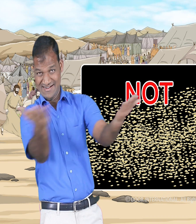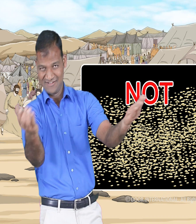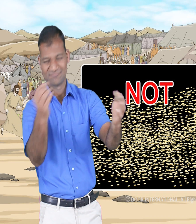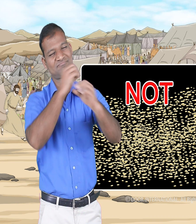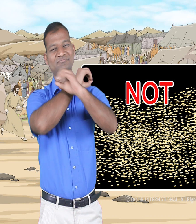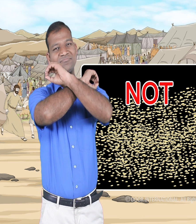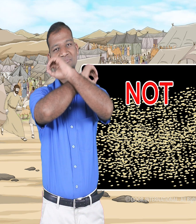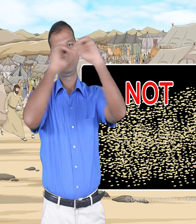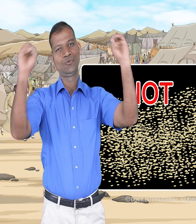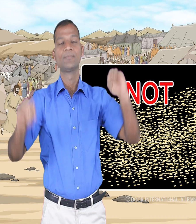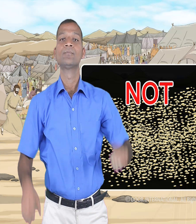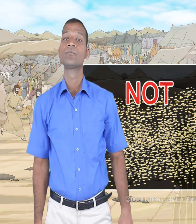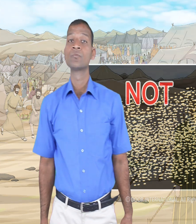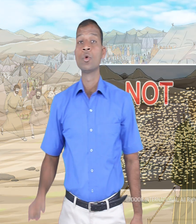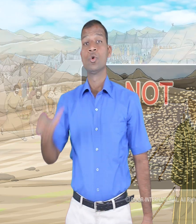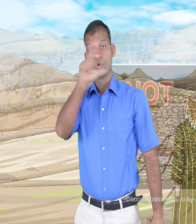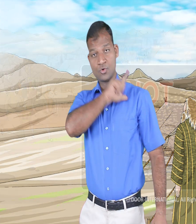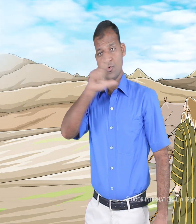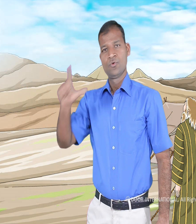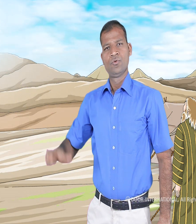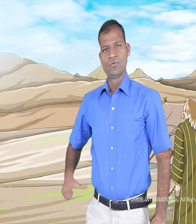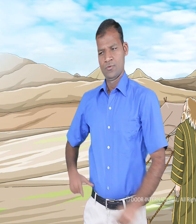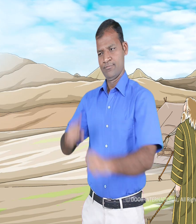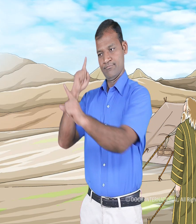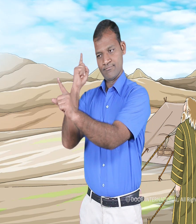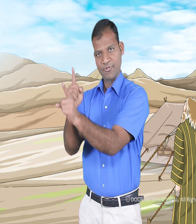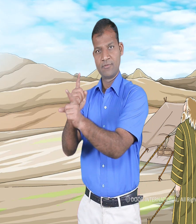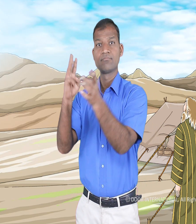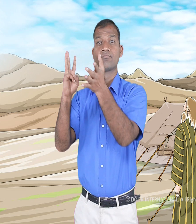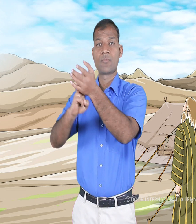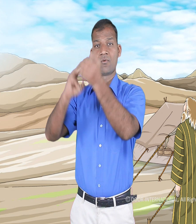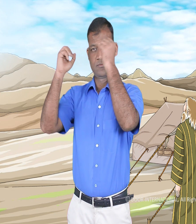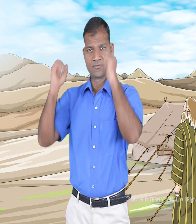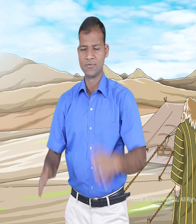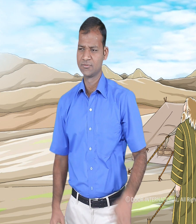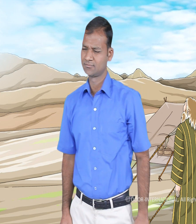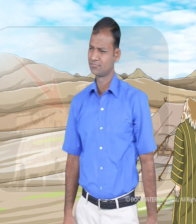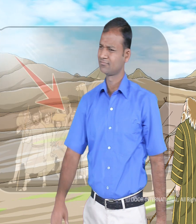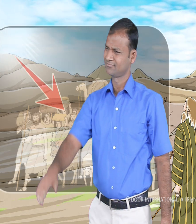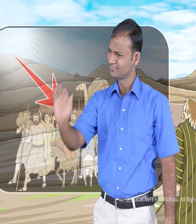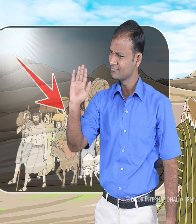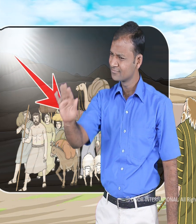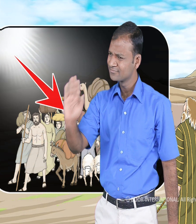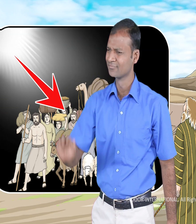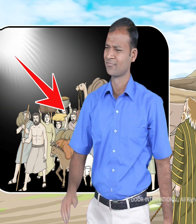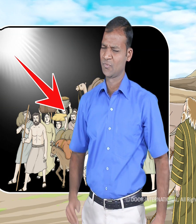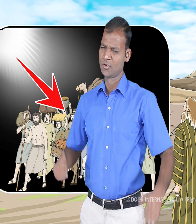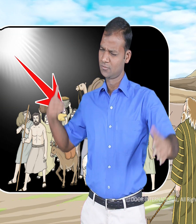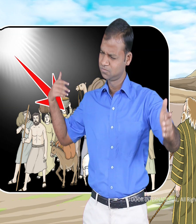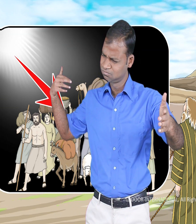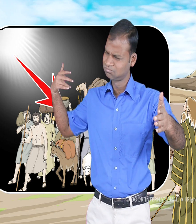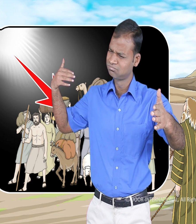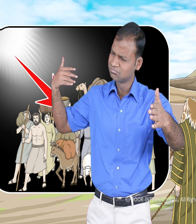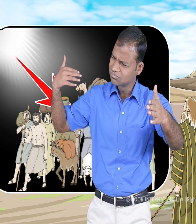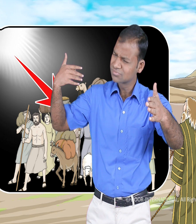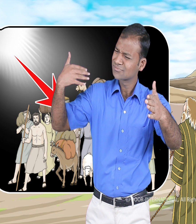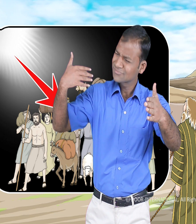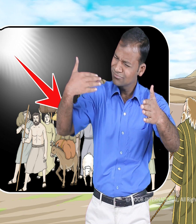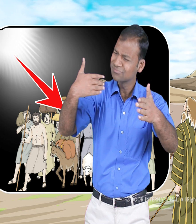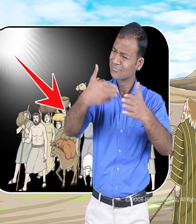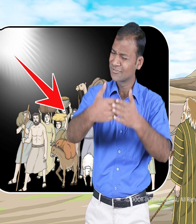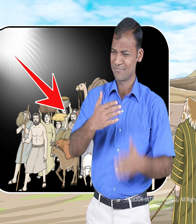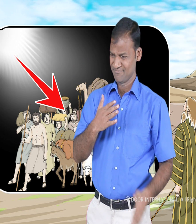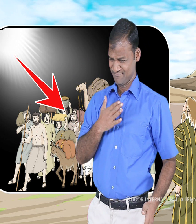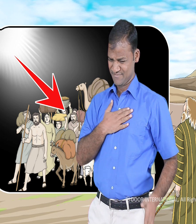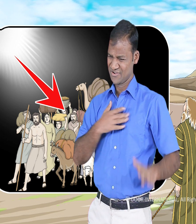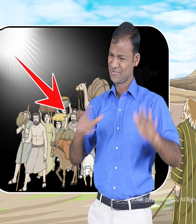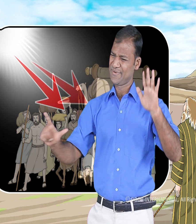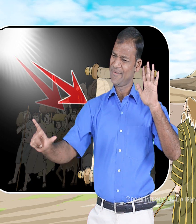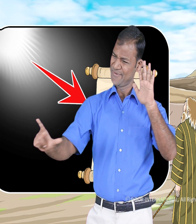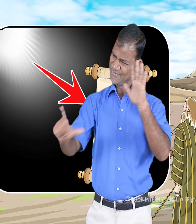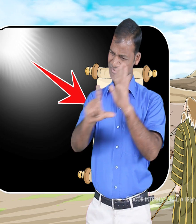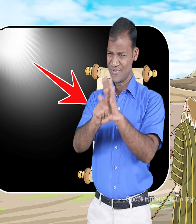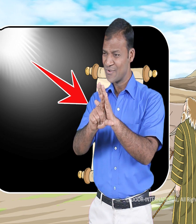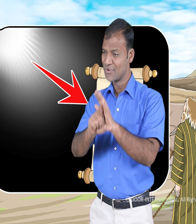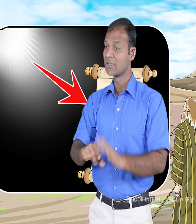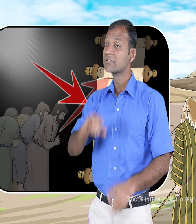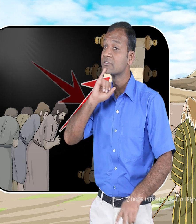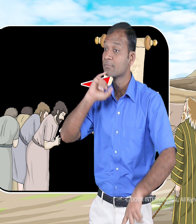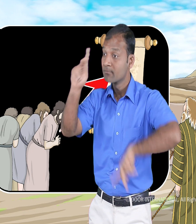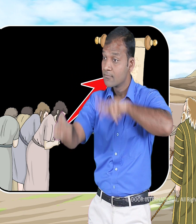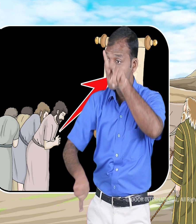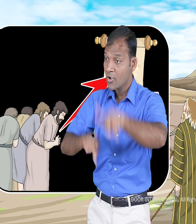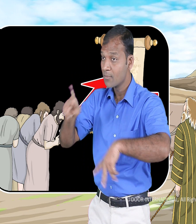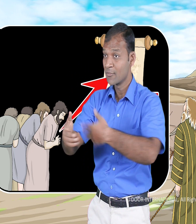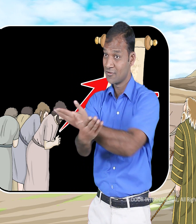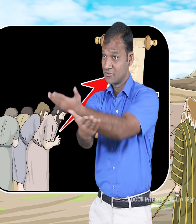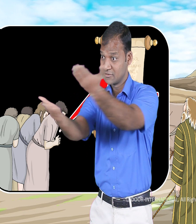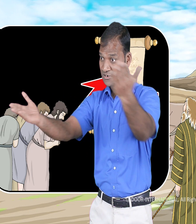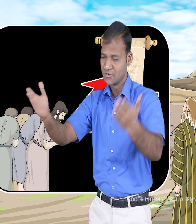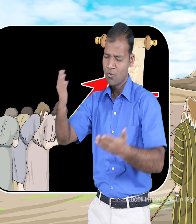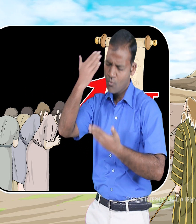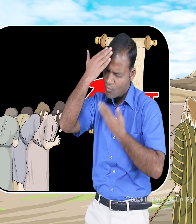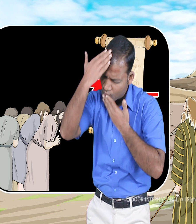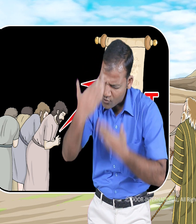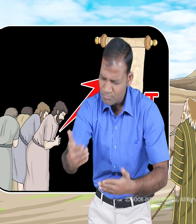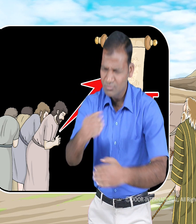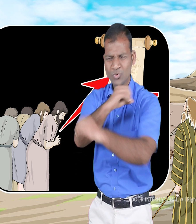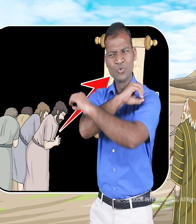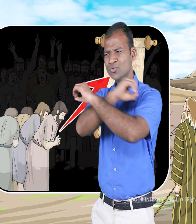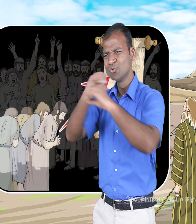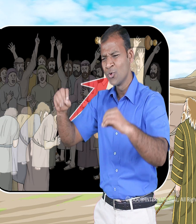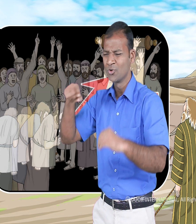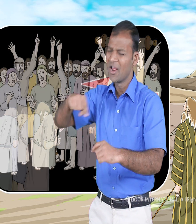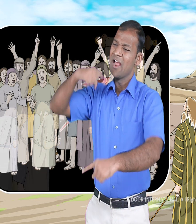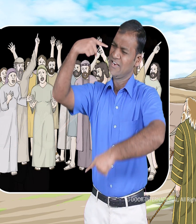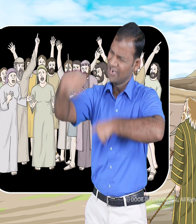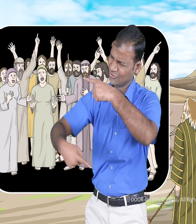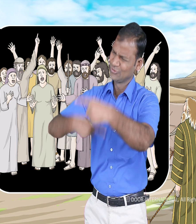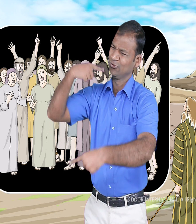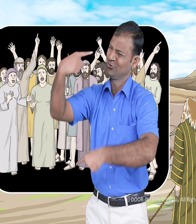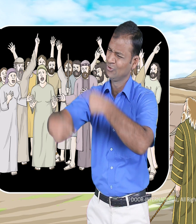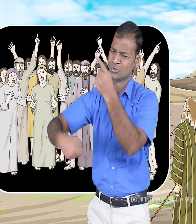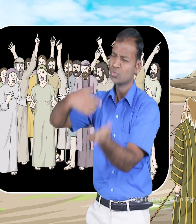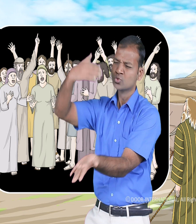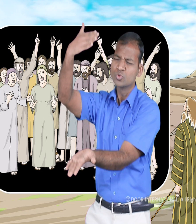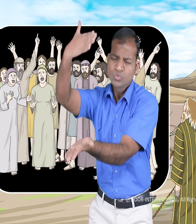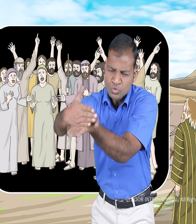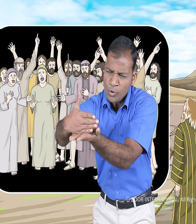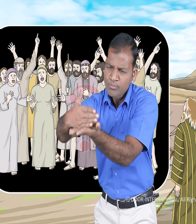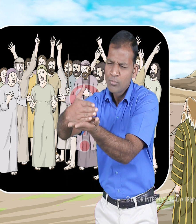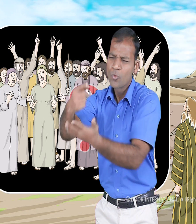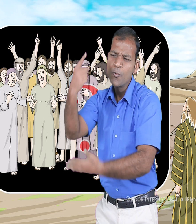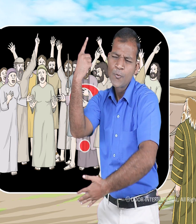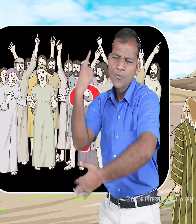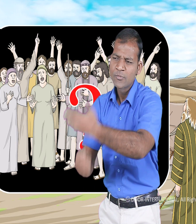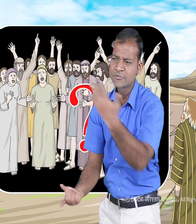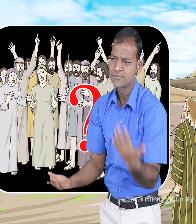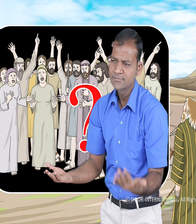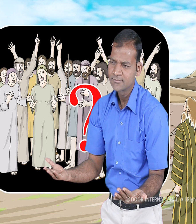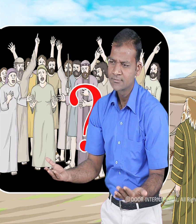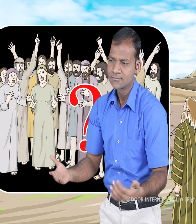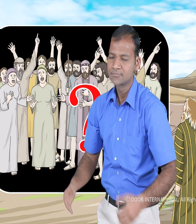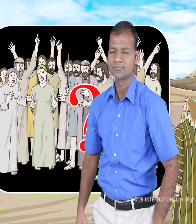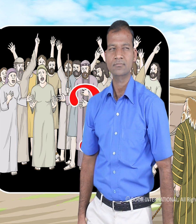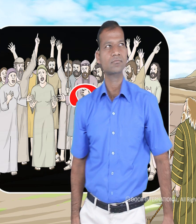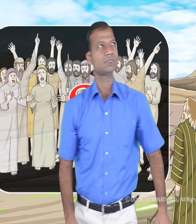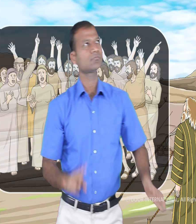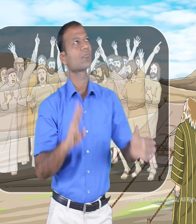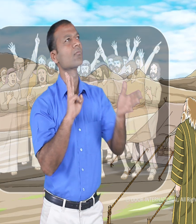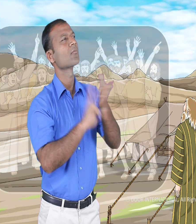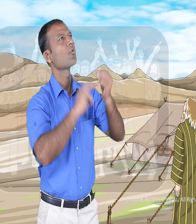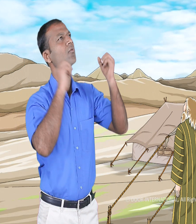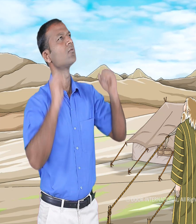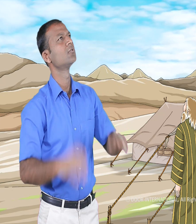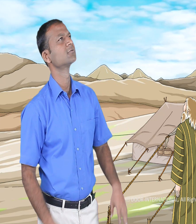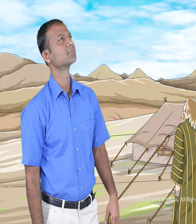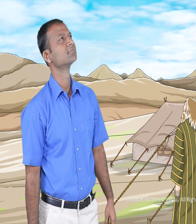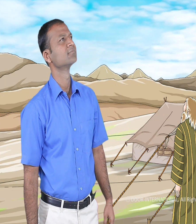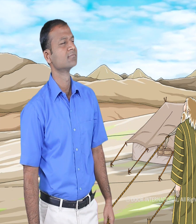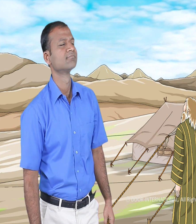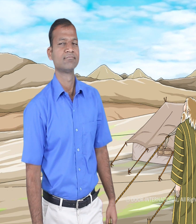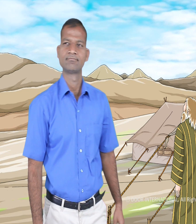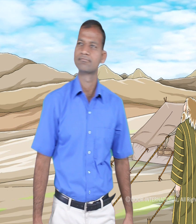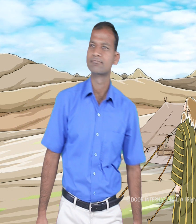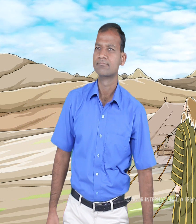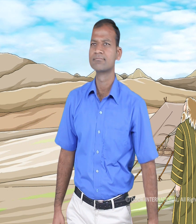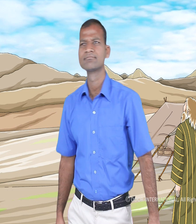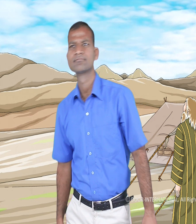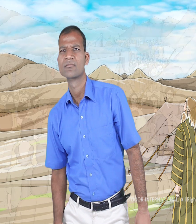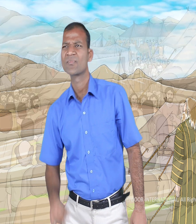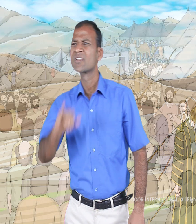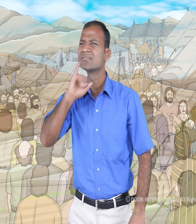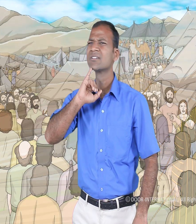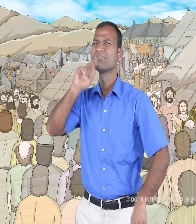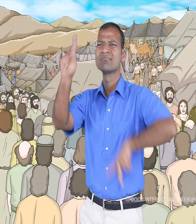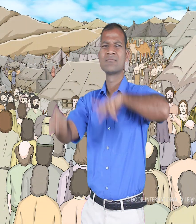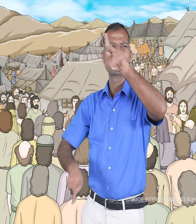Then the LORD said to Moses, “How long will you refuse to keep My commandments and instructions?